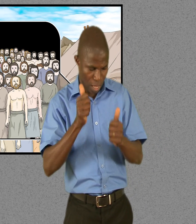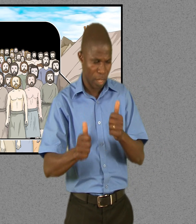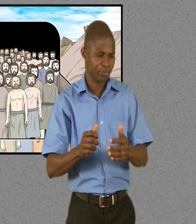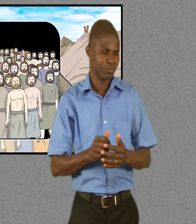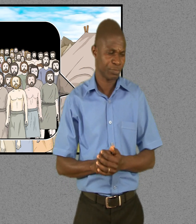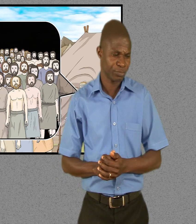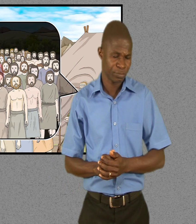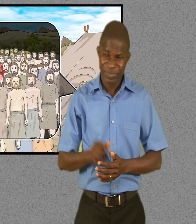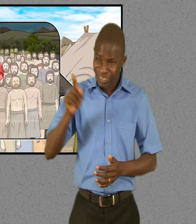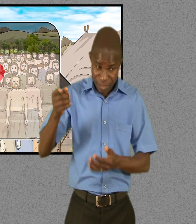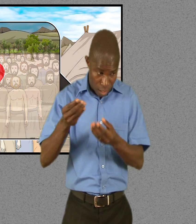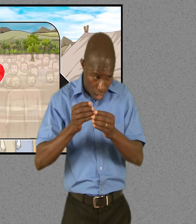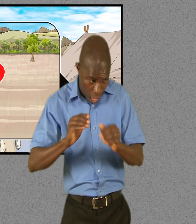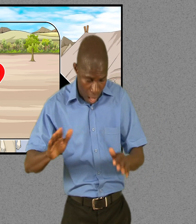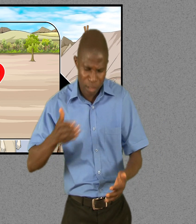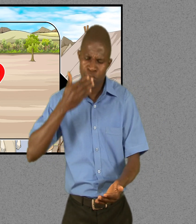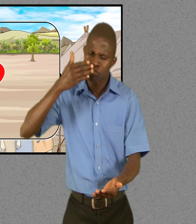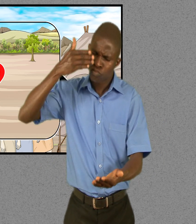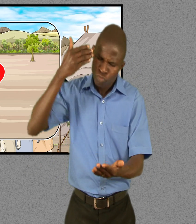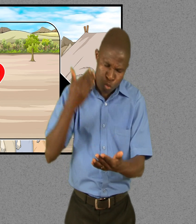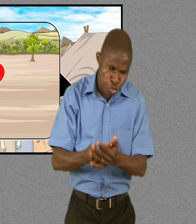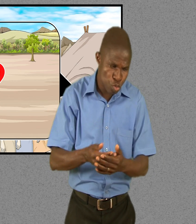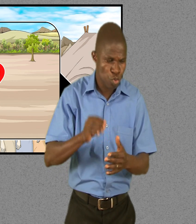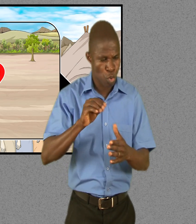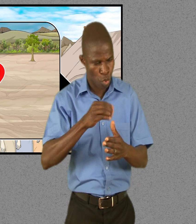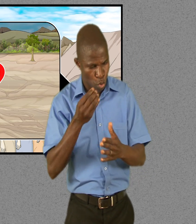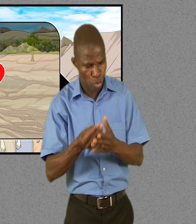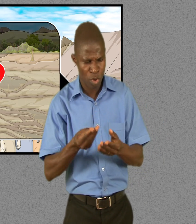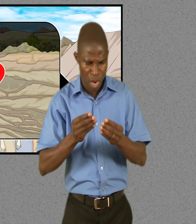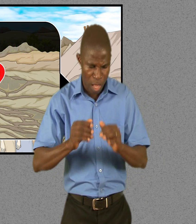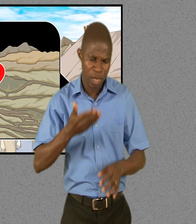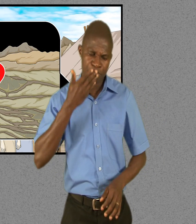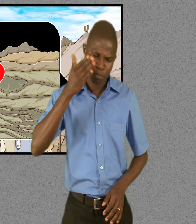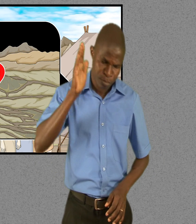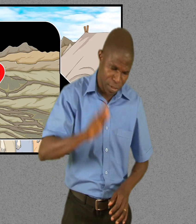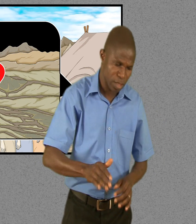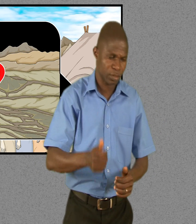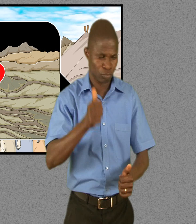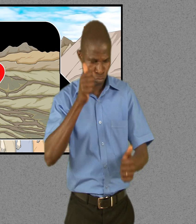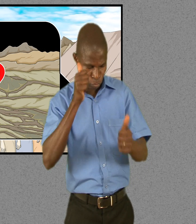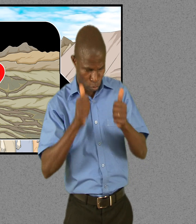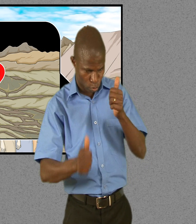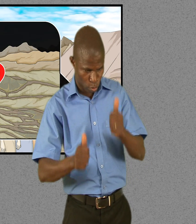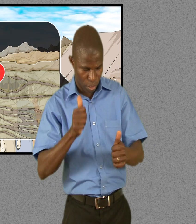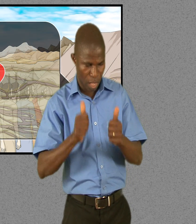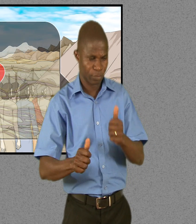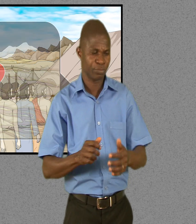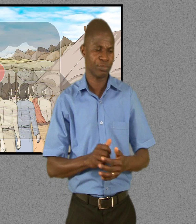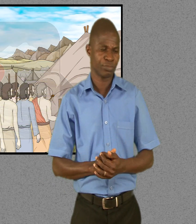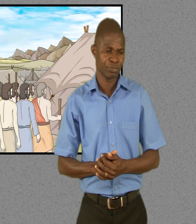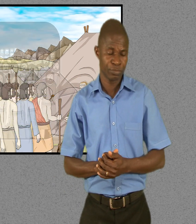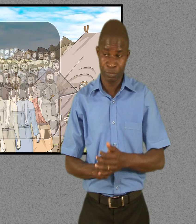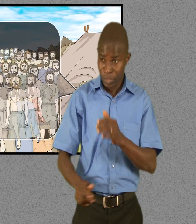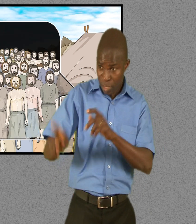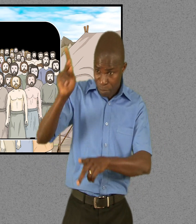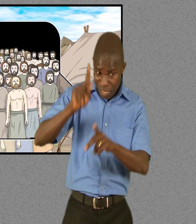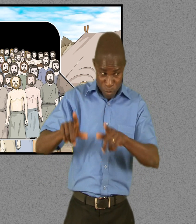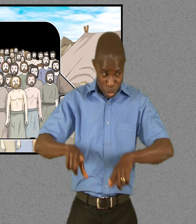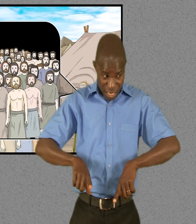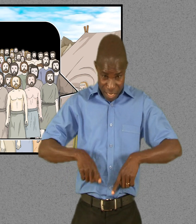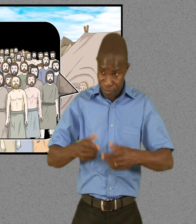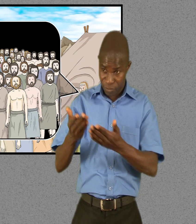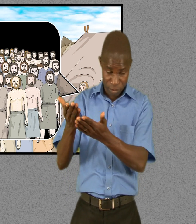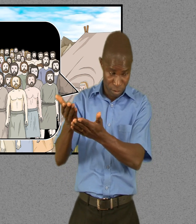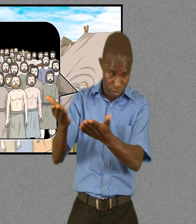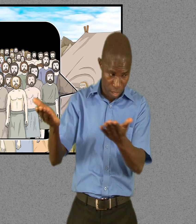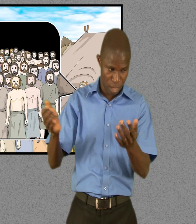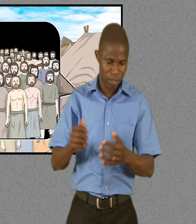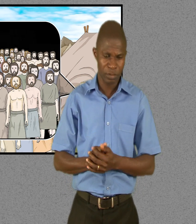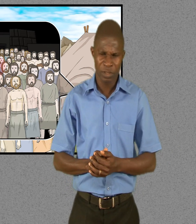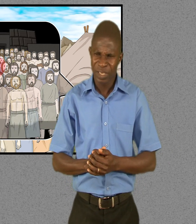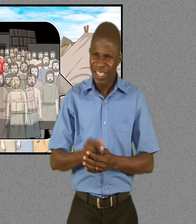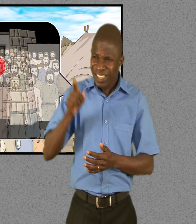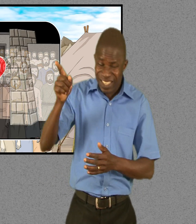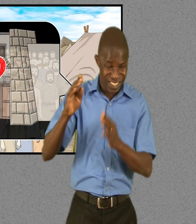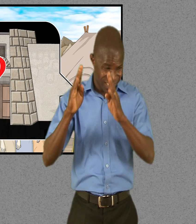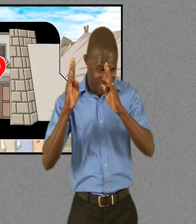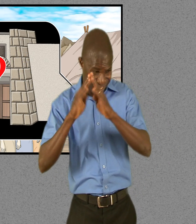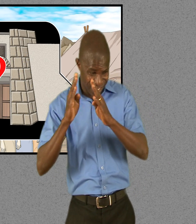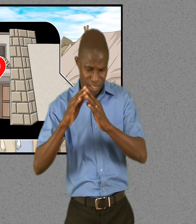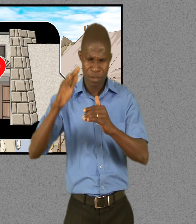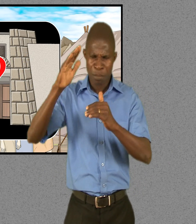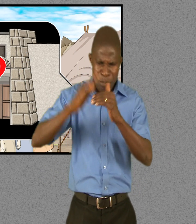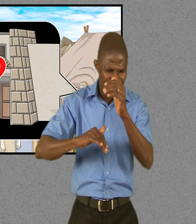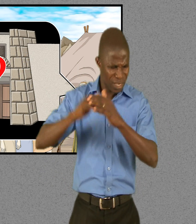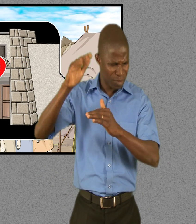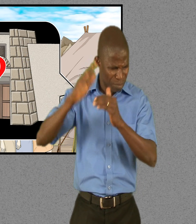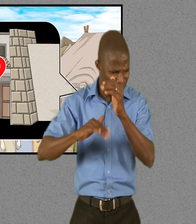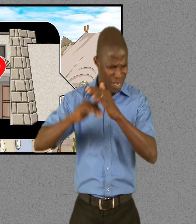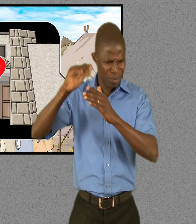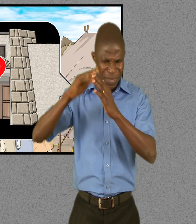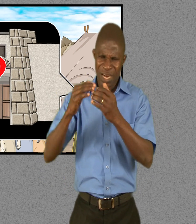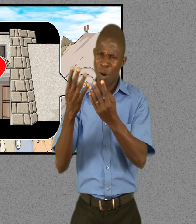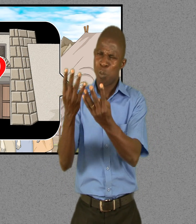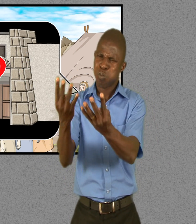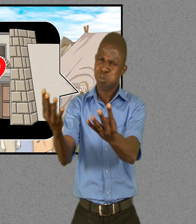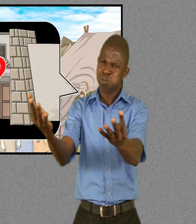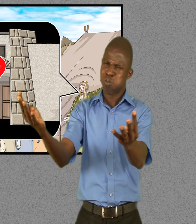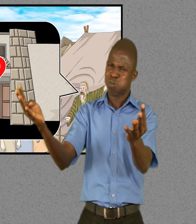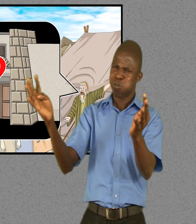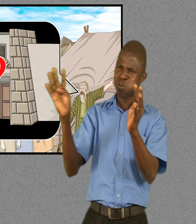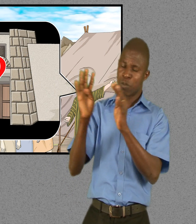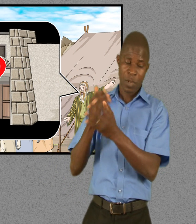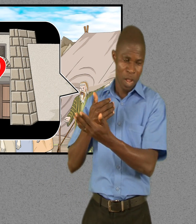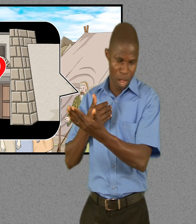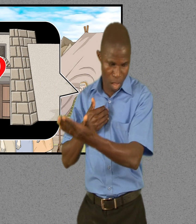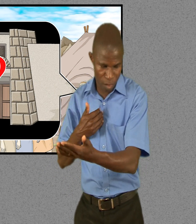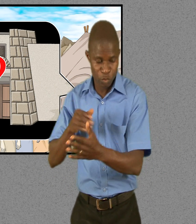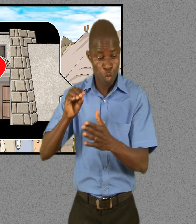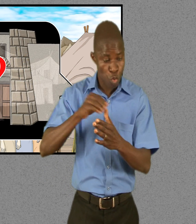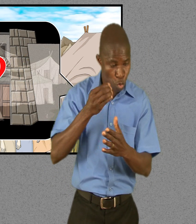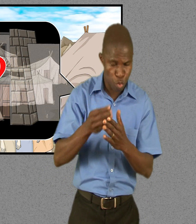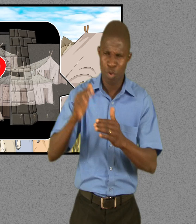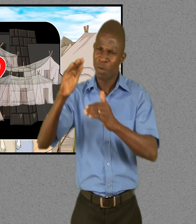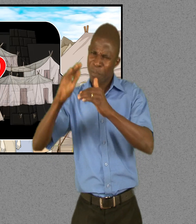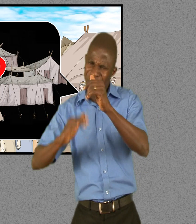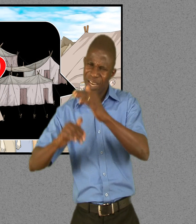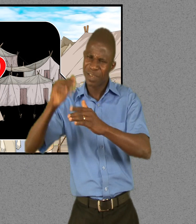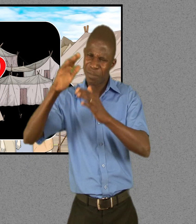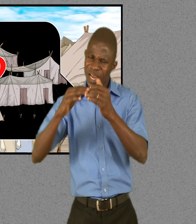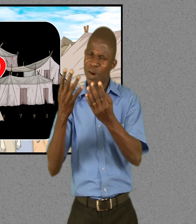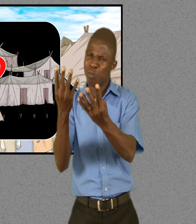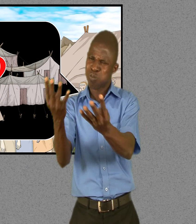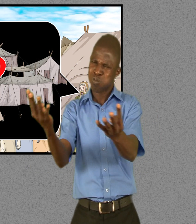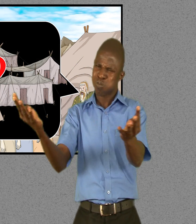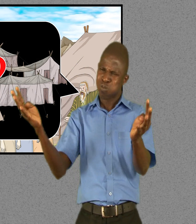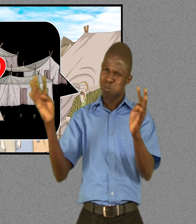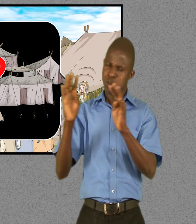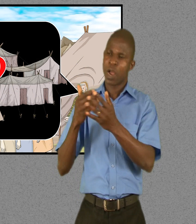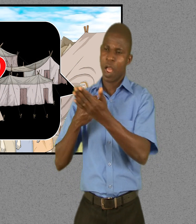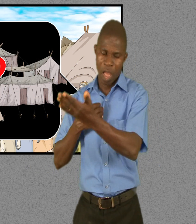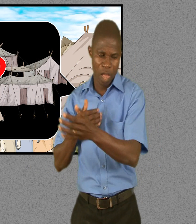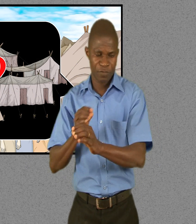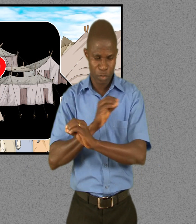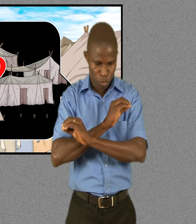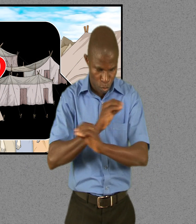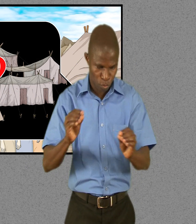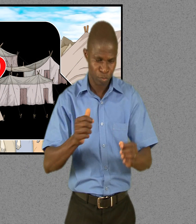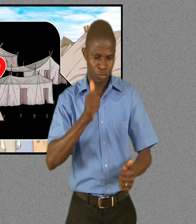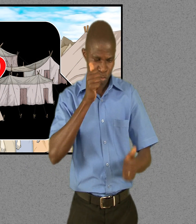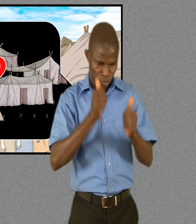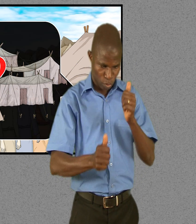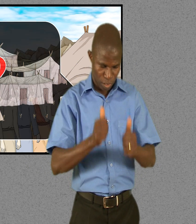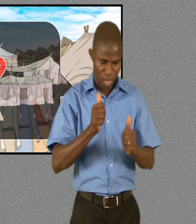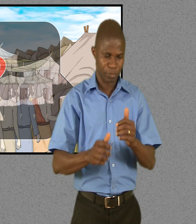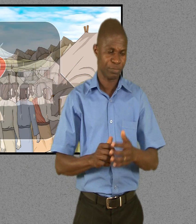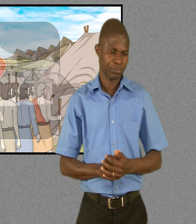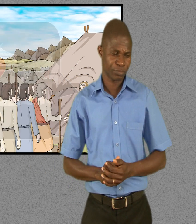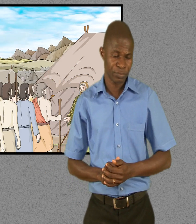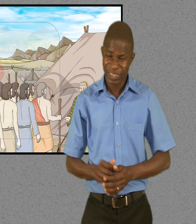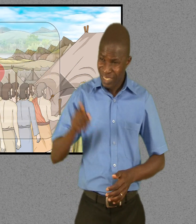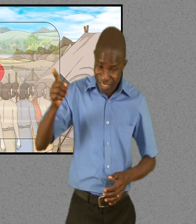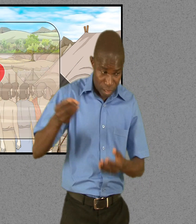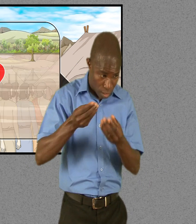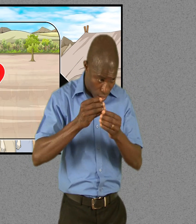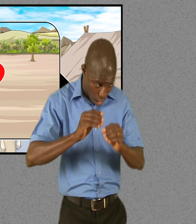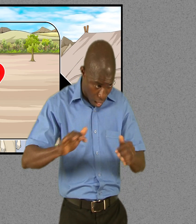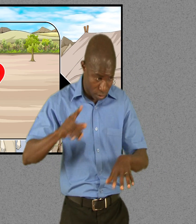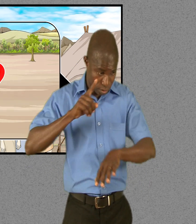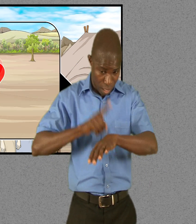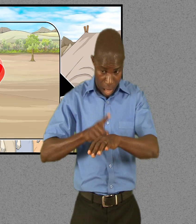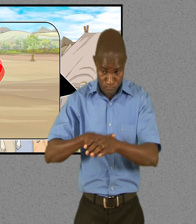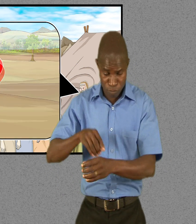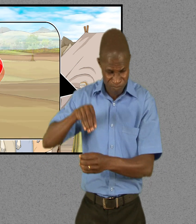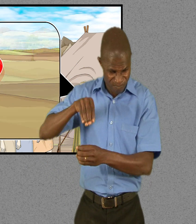Is the land where they live good or bad? Are the cities where they dwell open camps or fortifications?